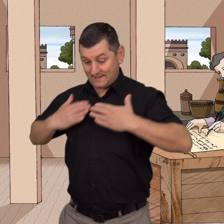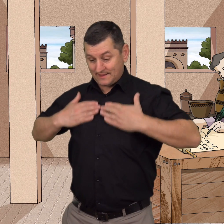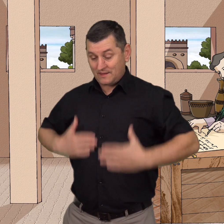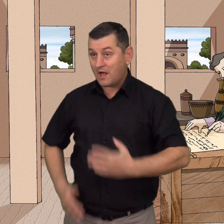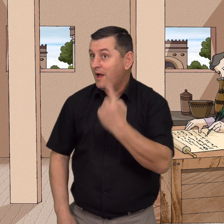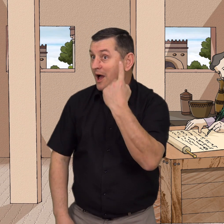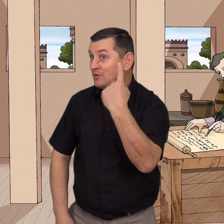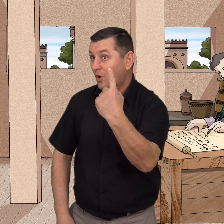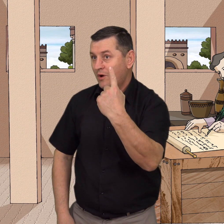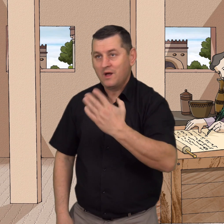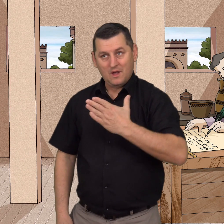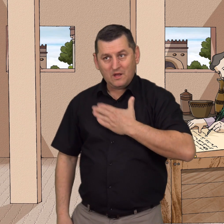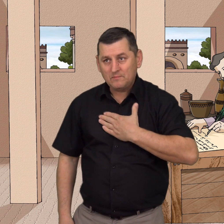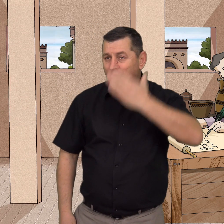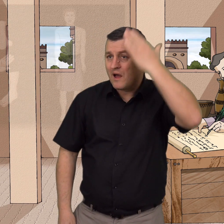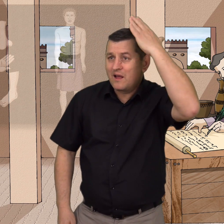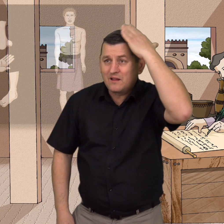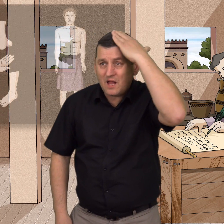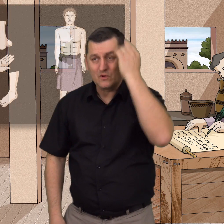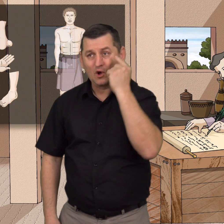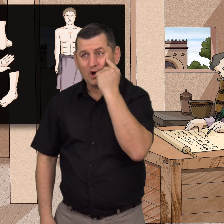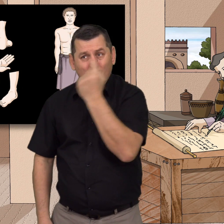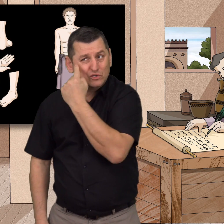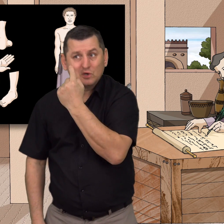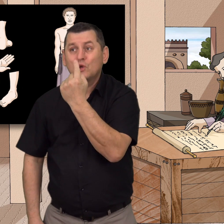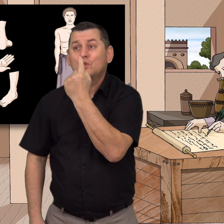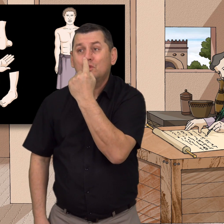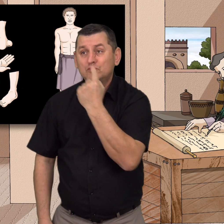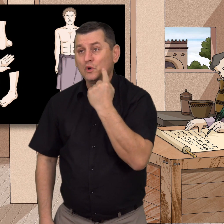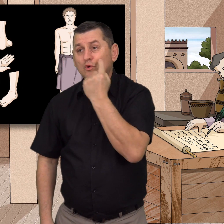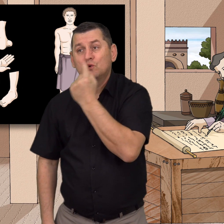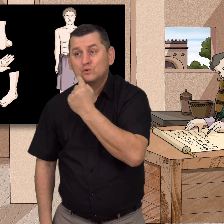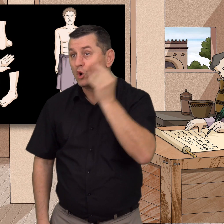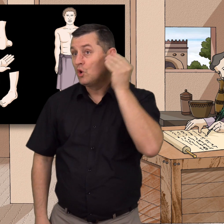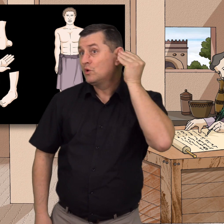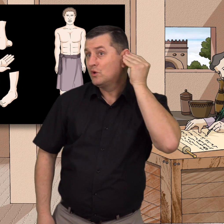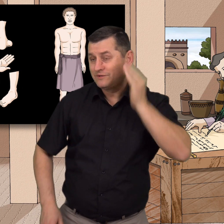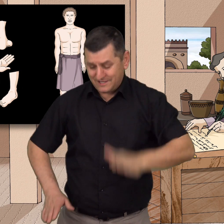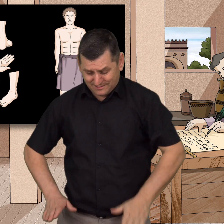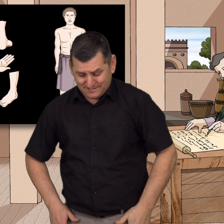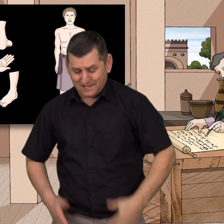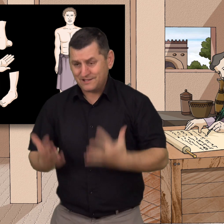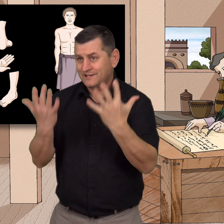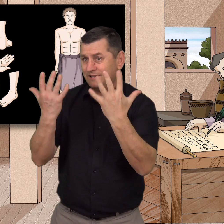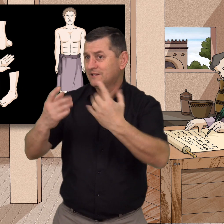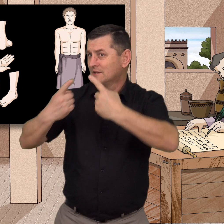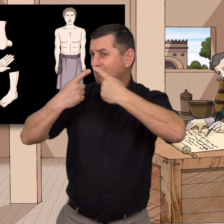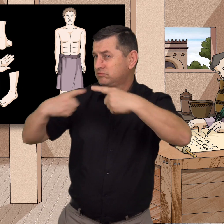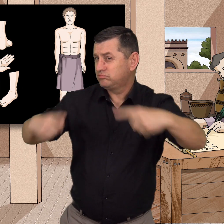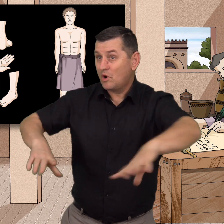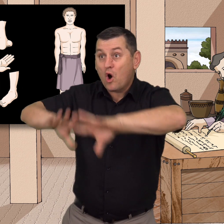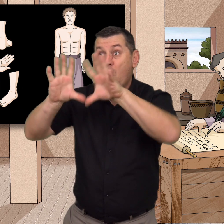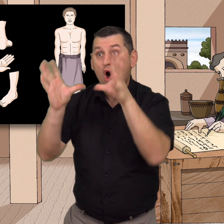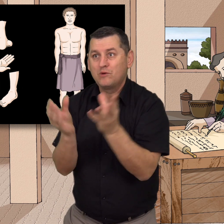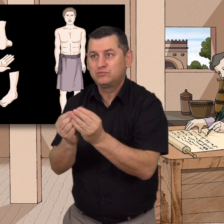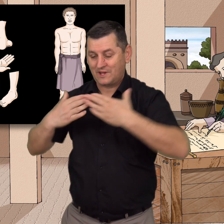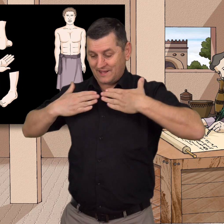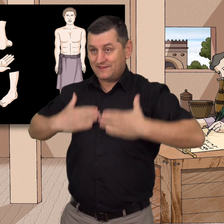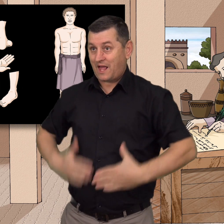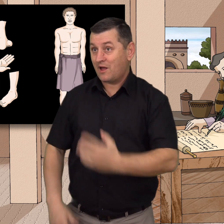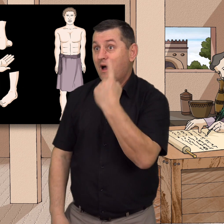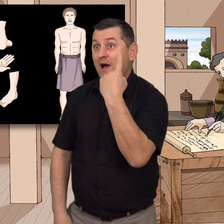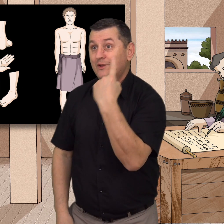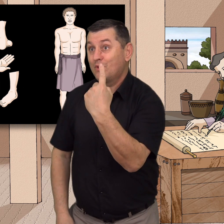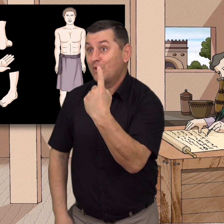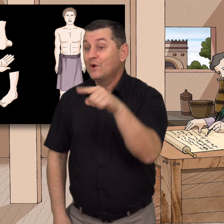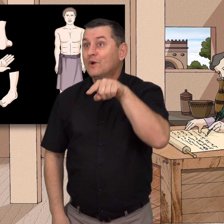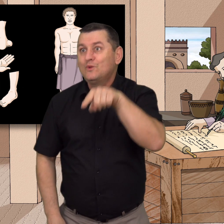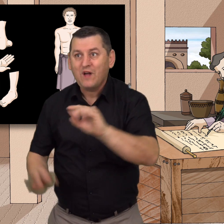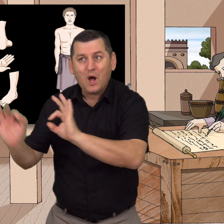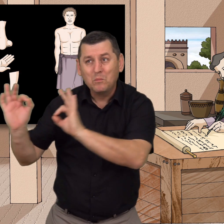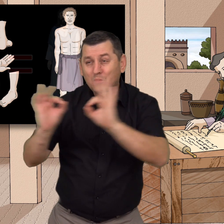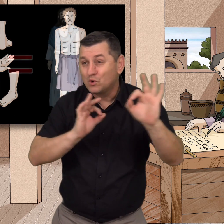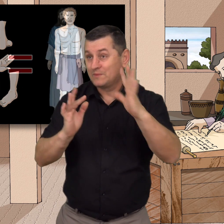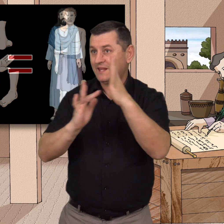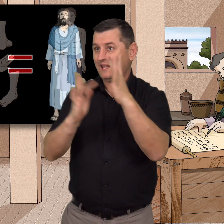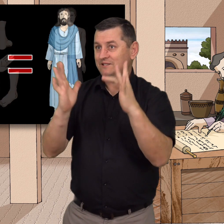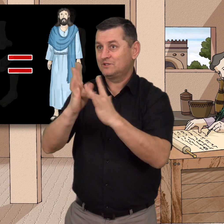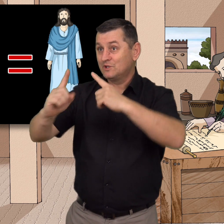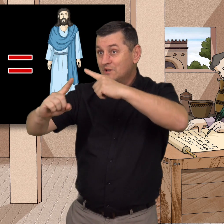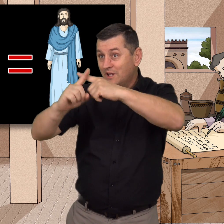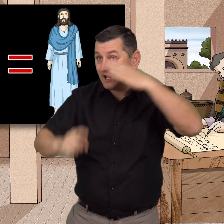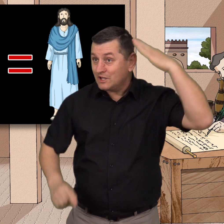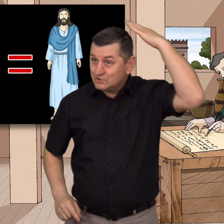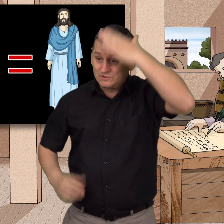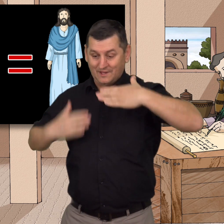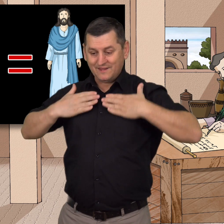The body is a unit, though it is composed of many parts. And although its parts are many, they all form one body.